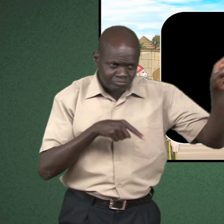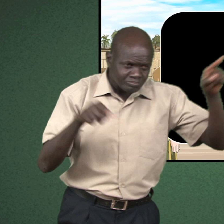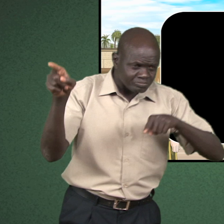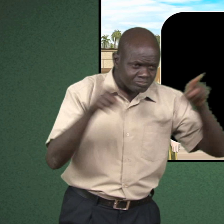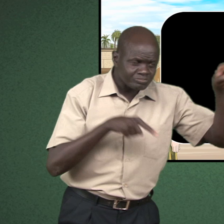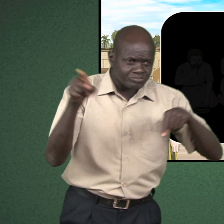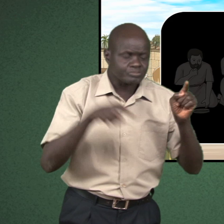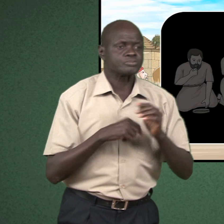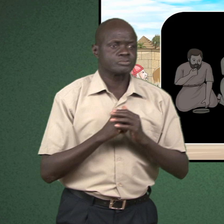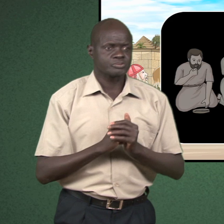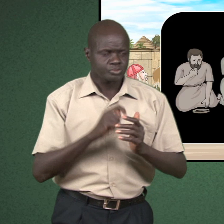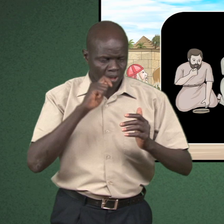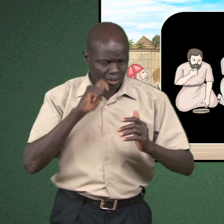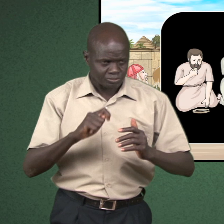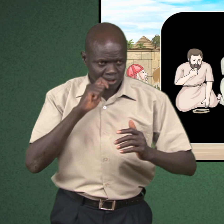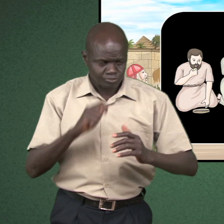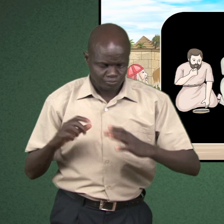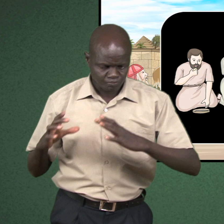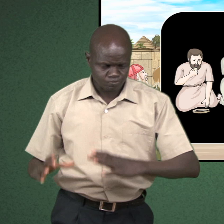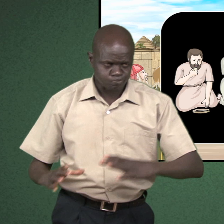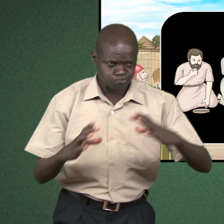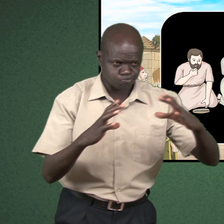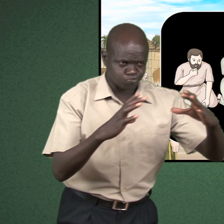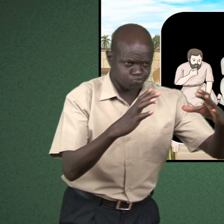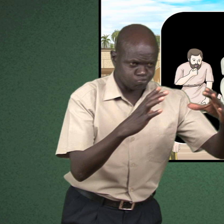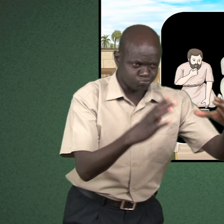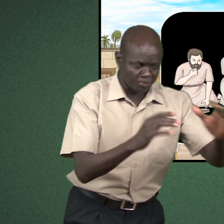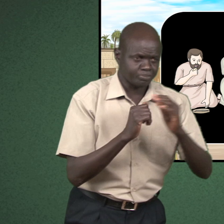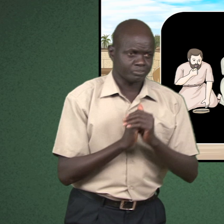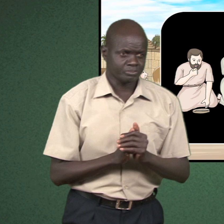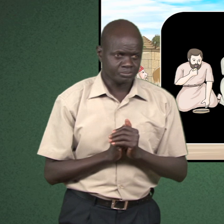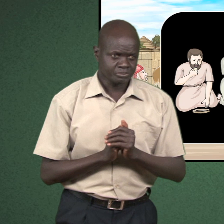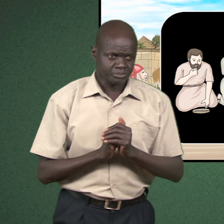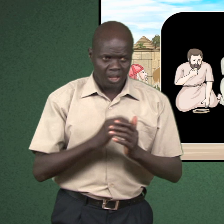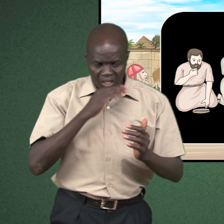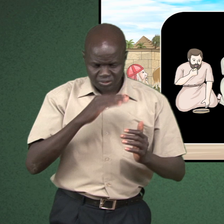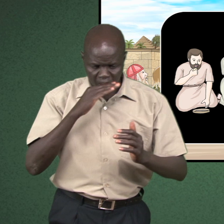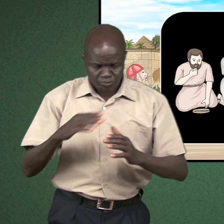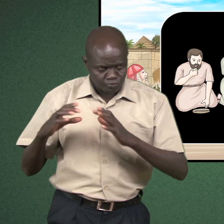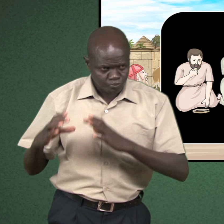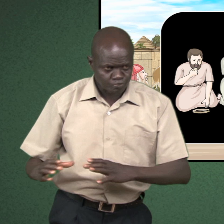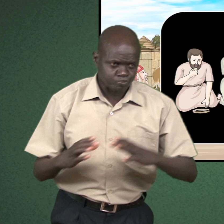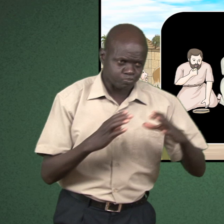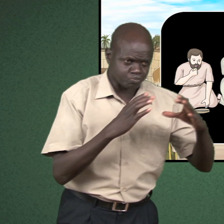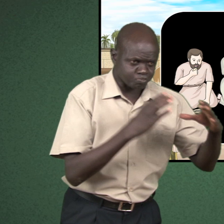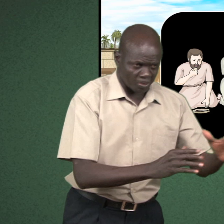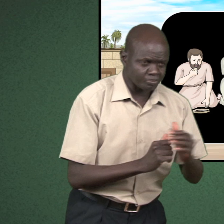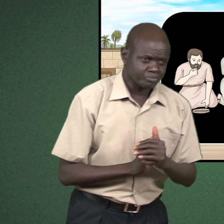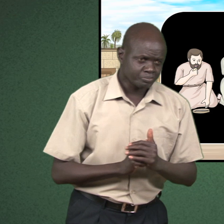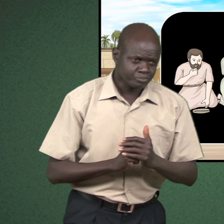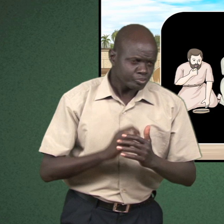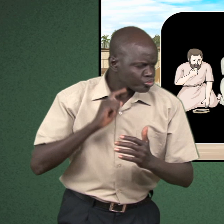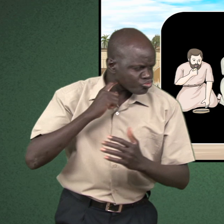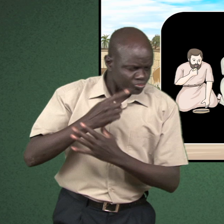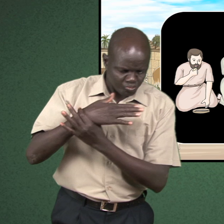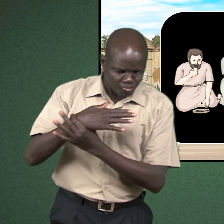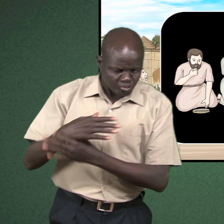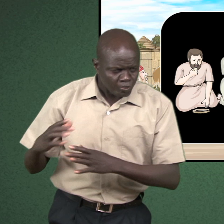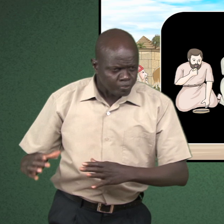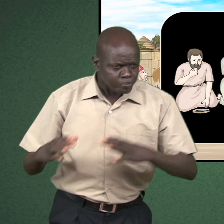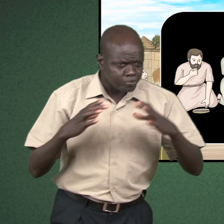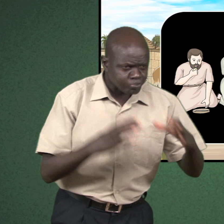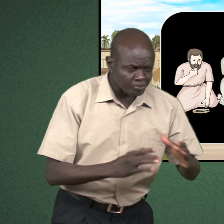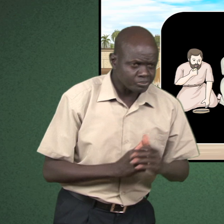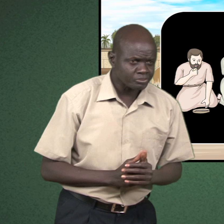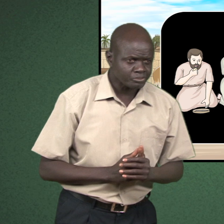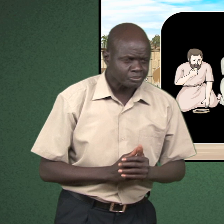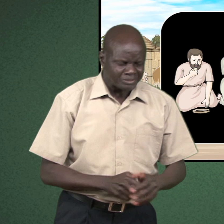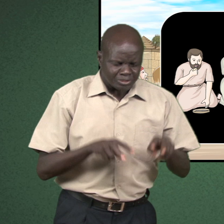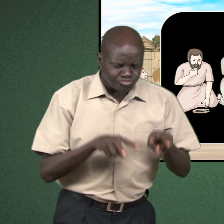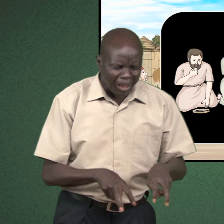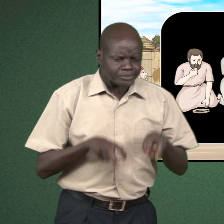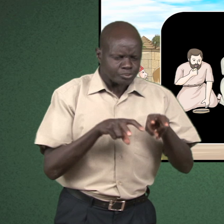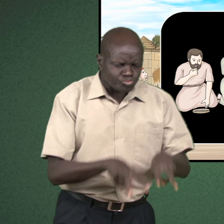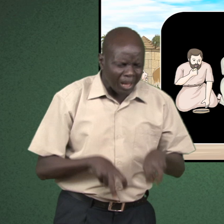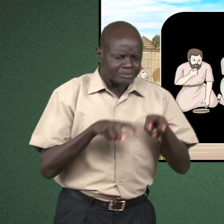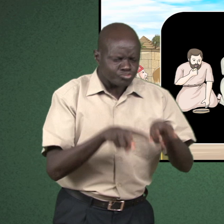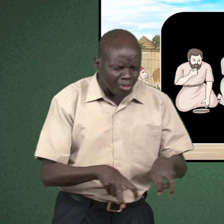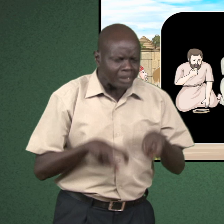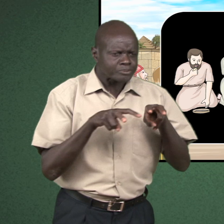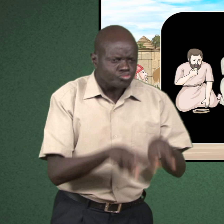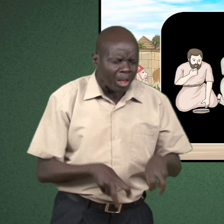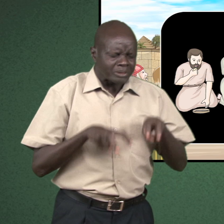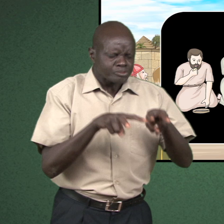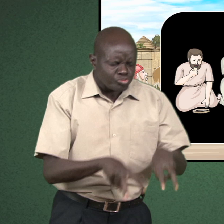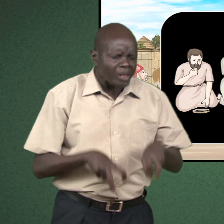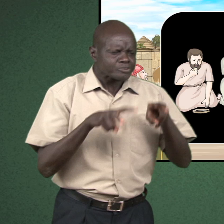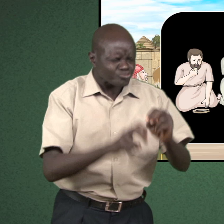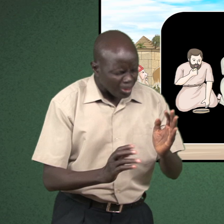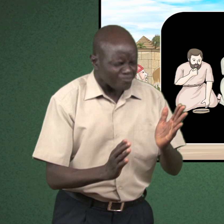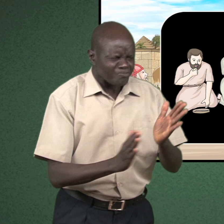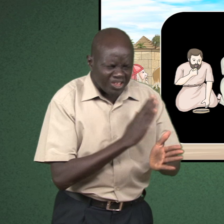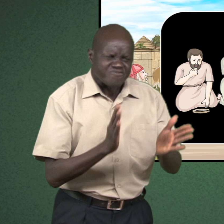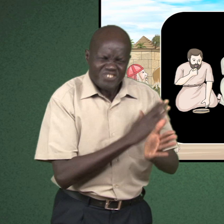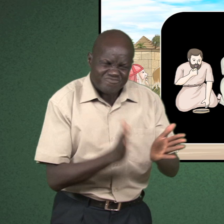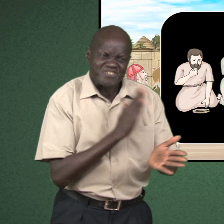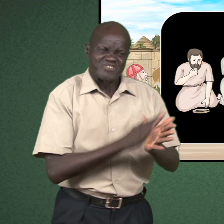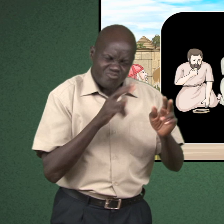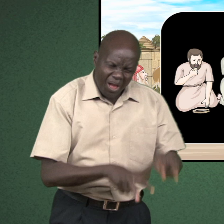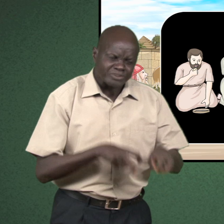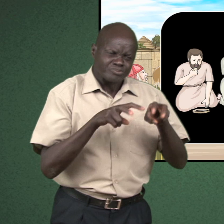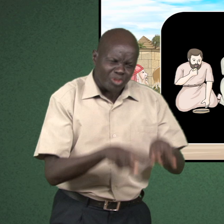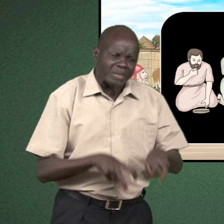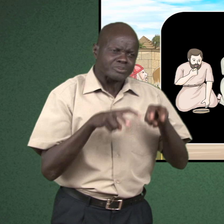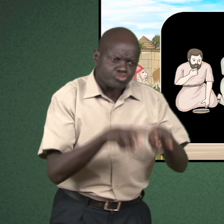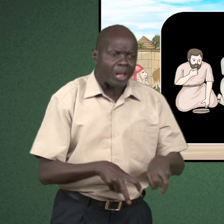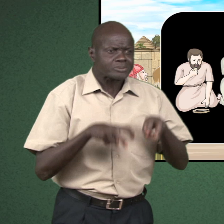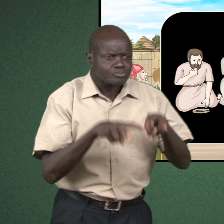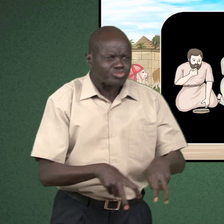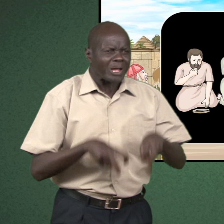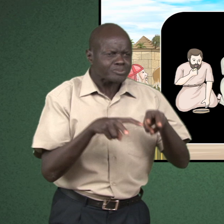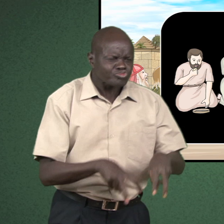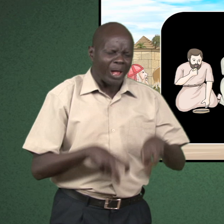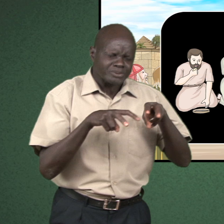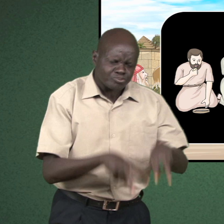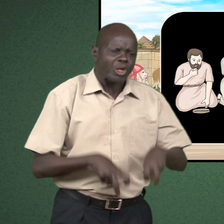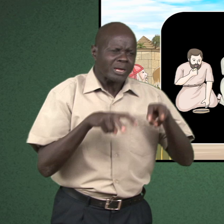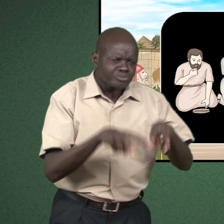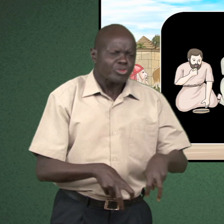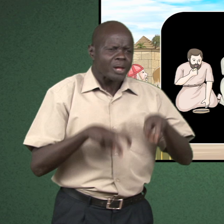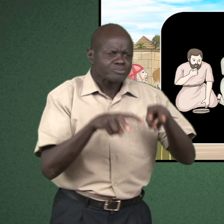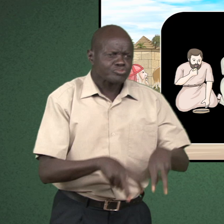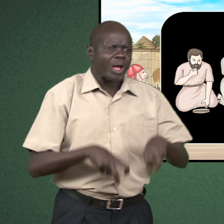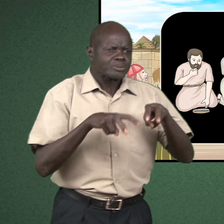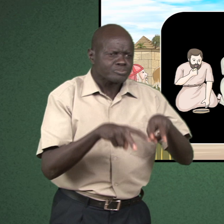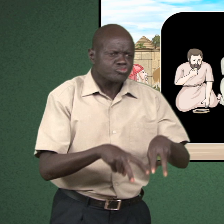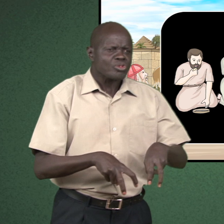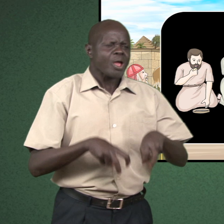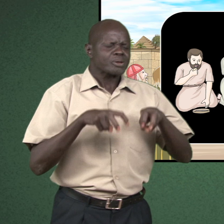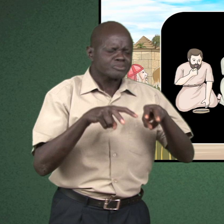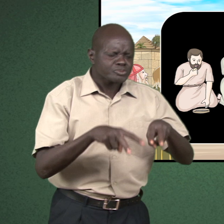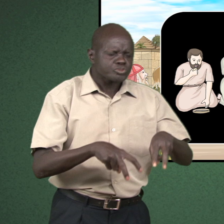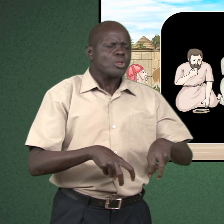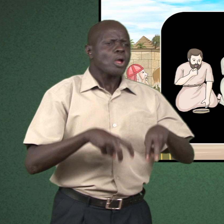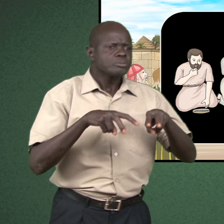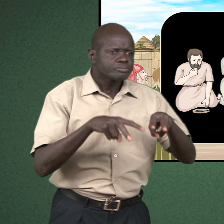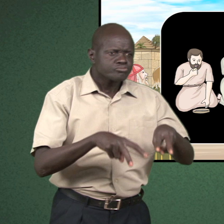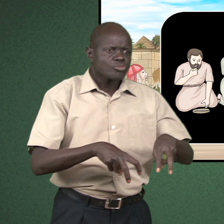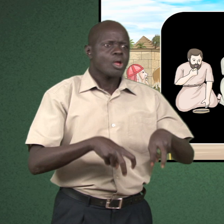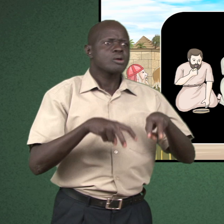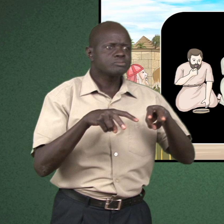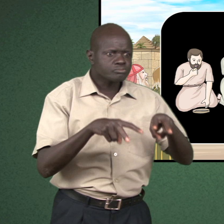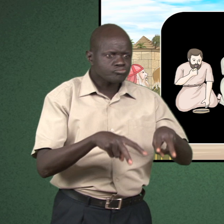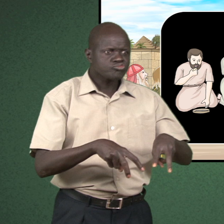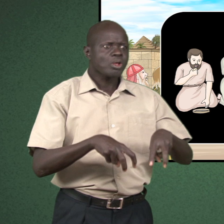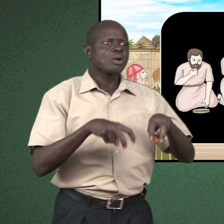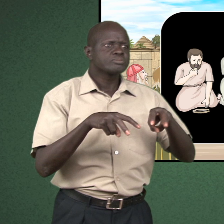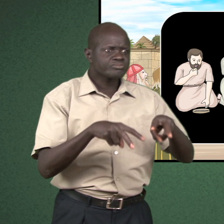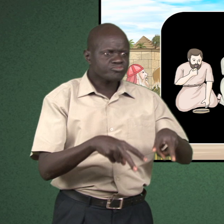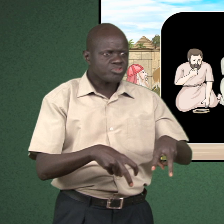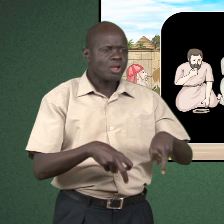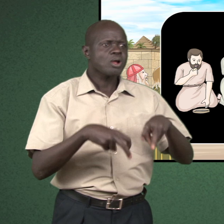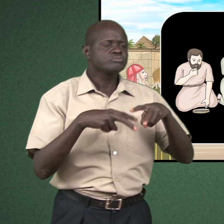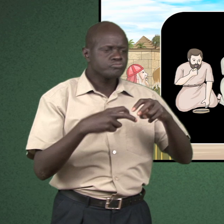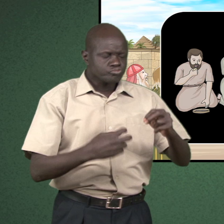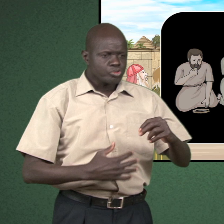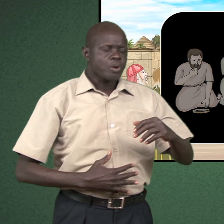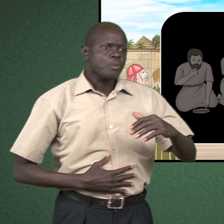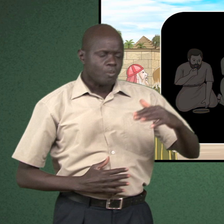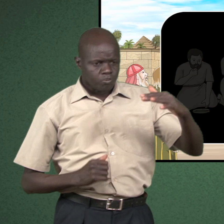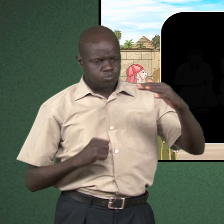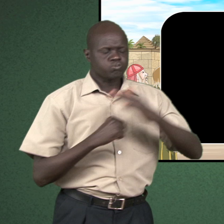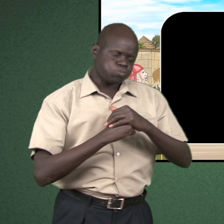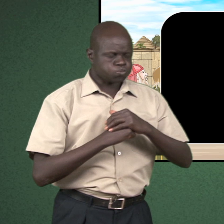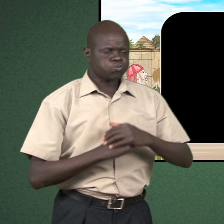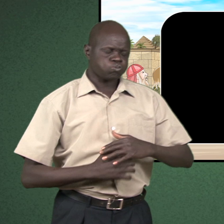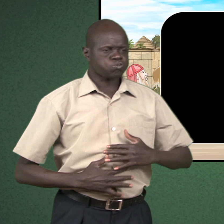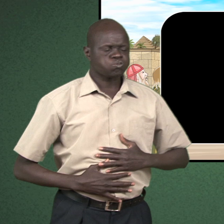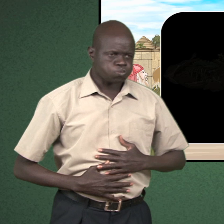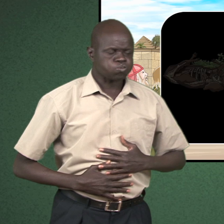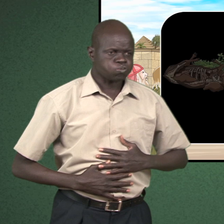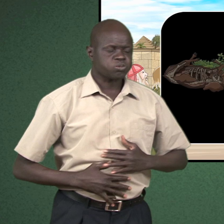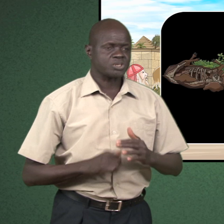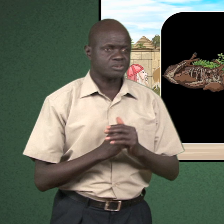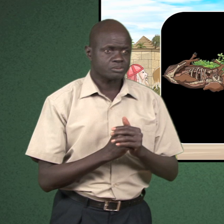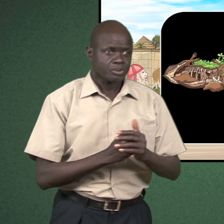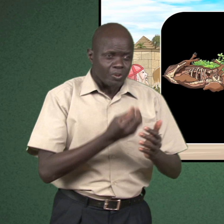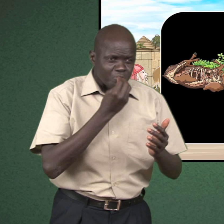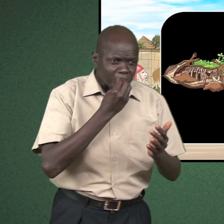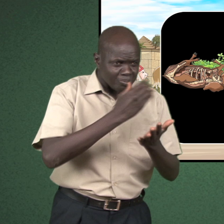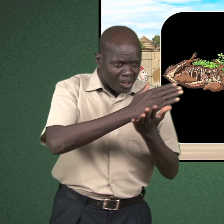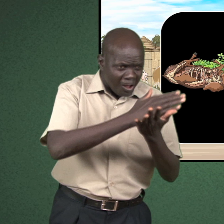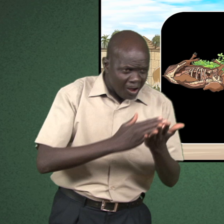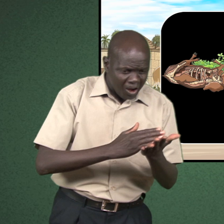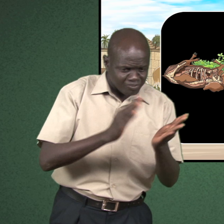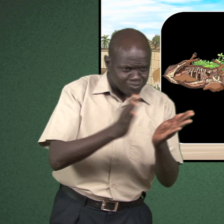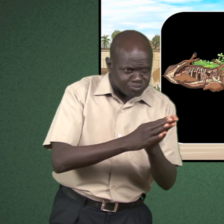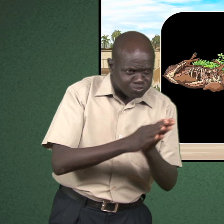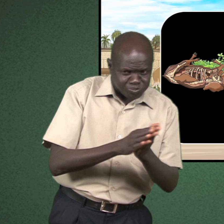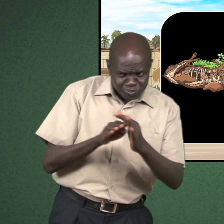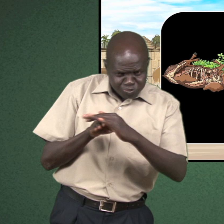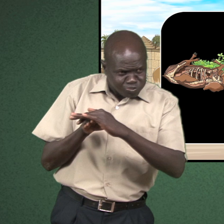You are to eat in haste;